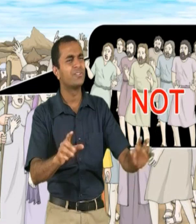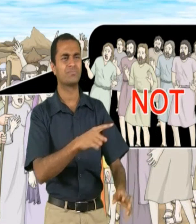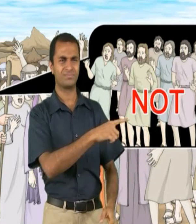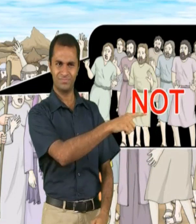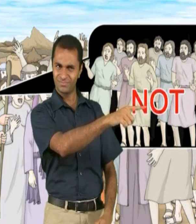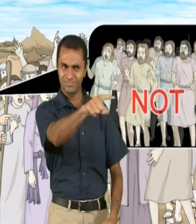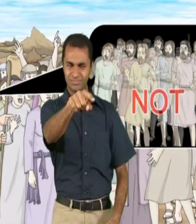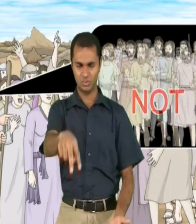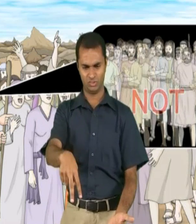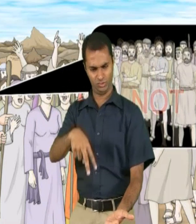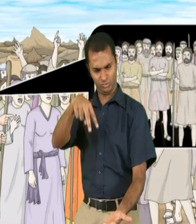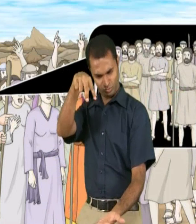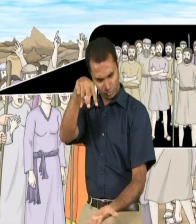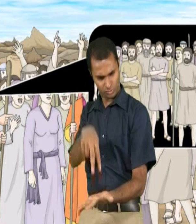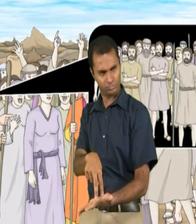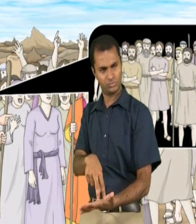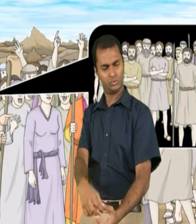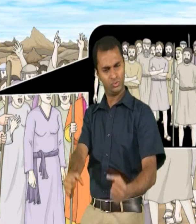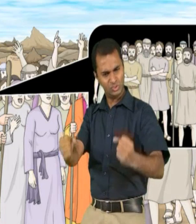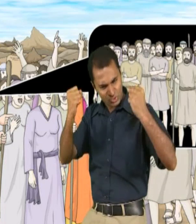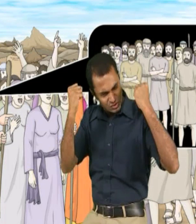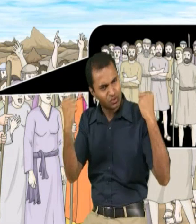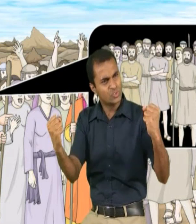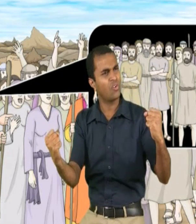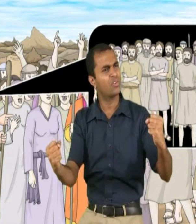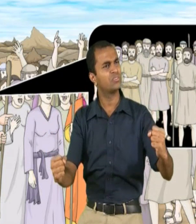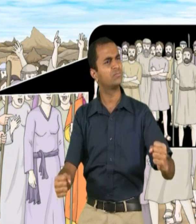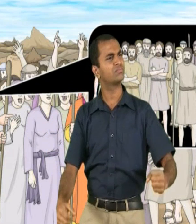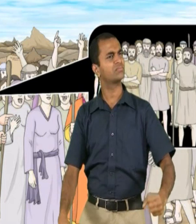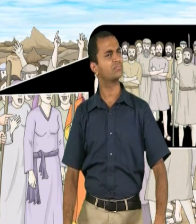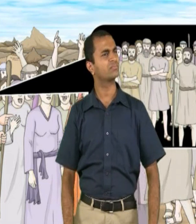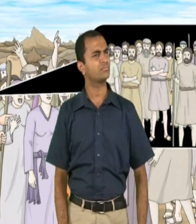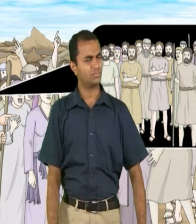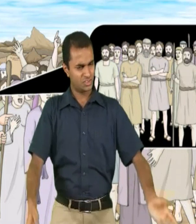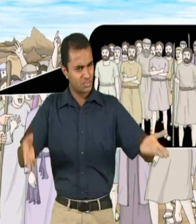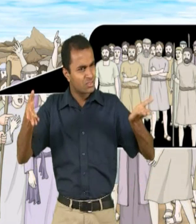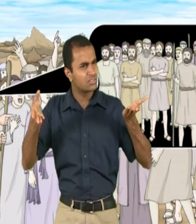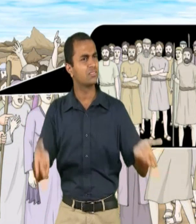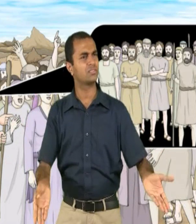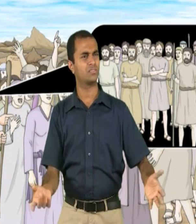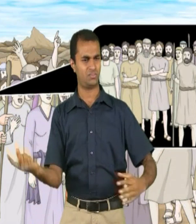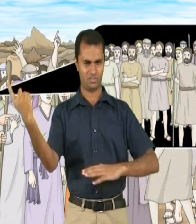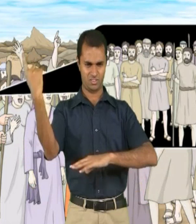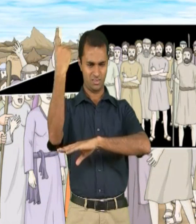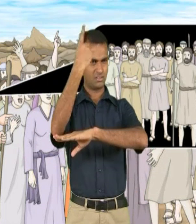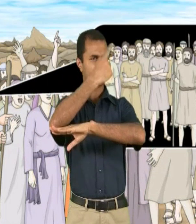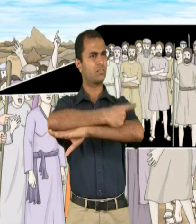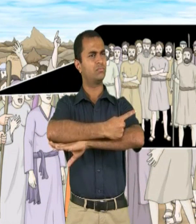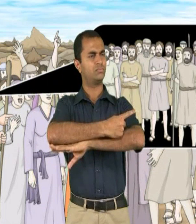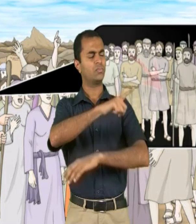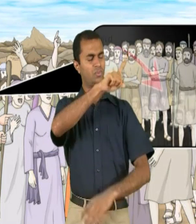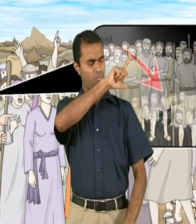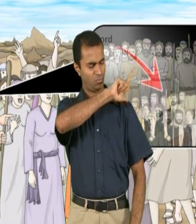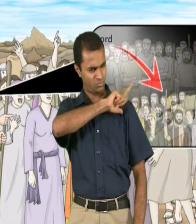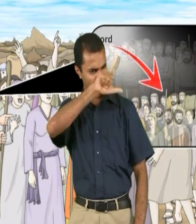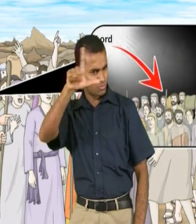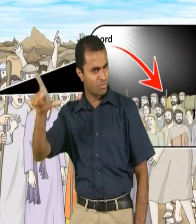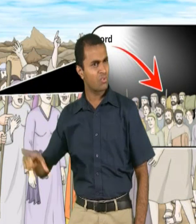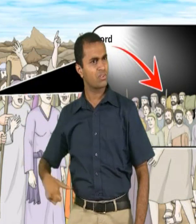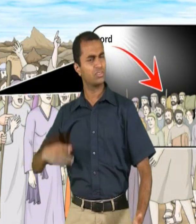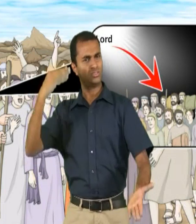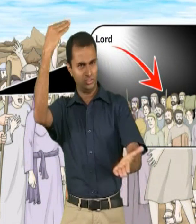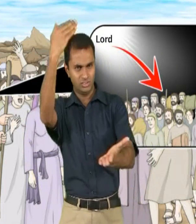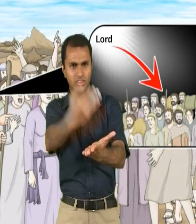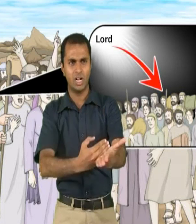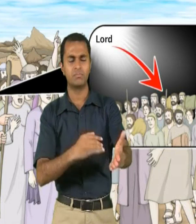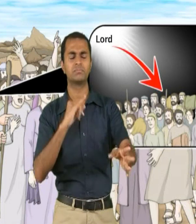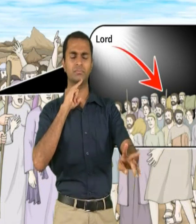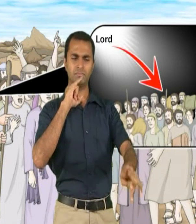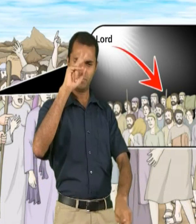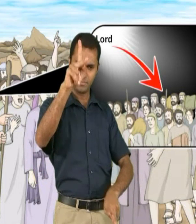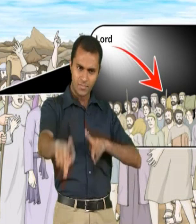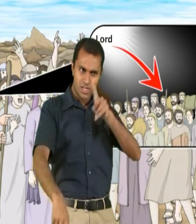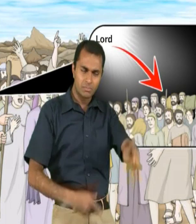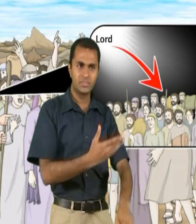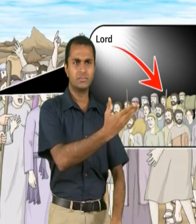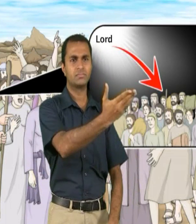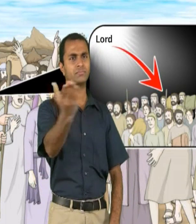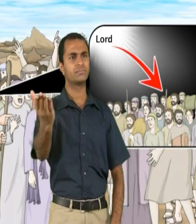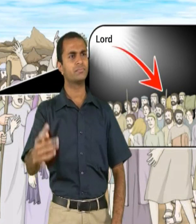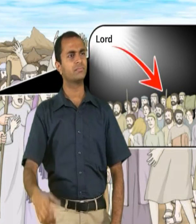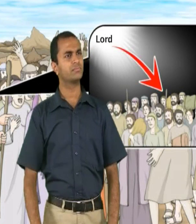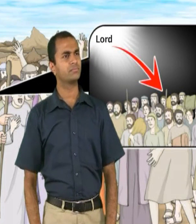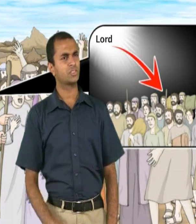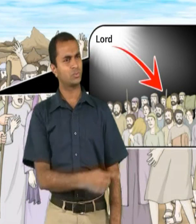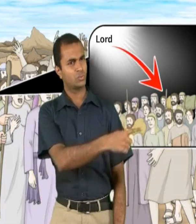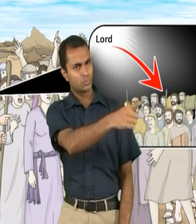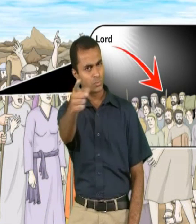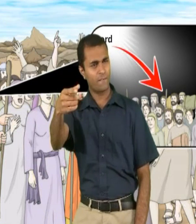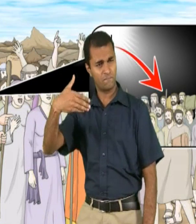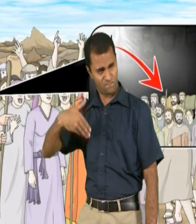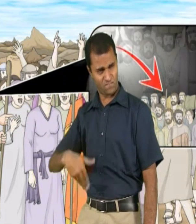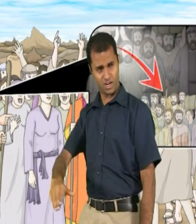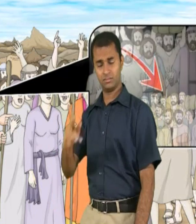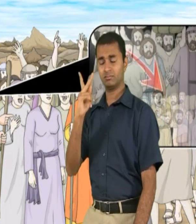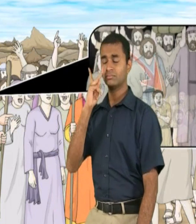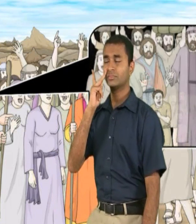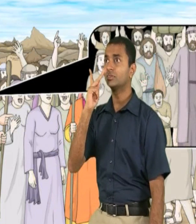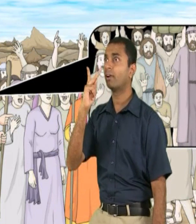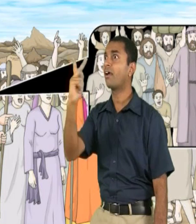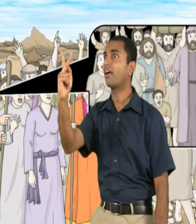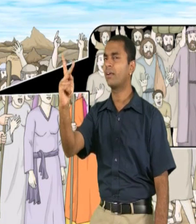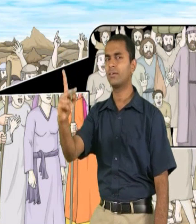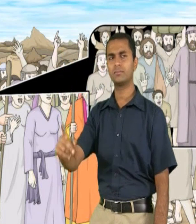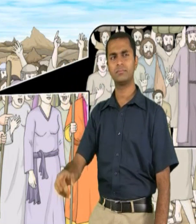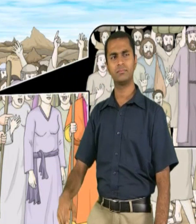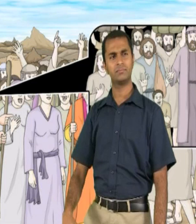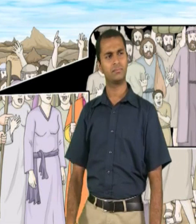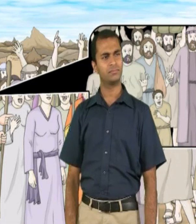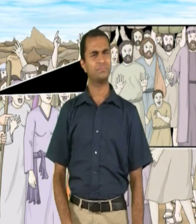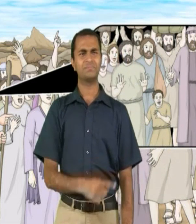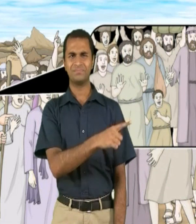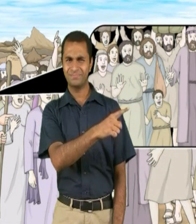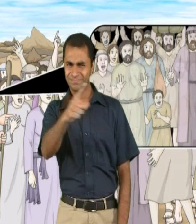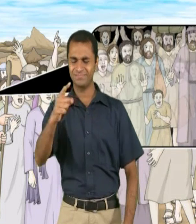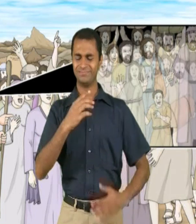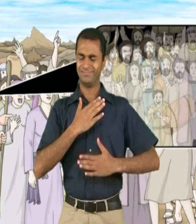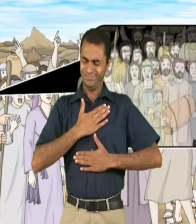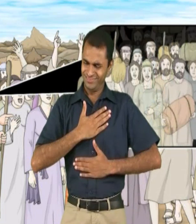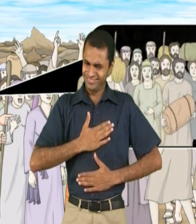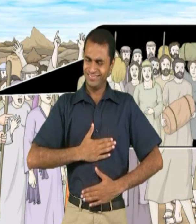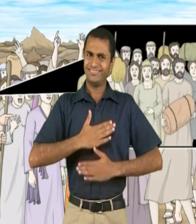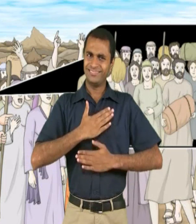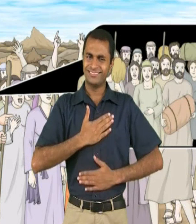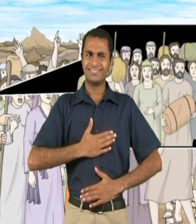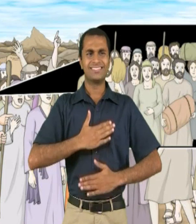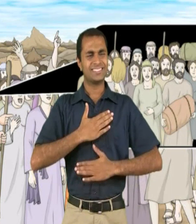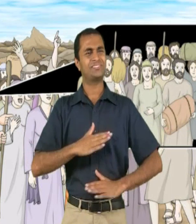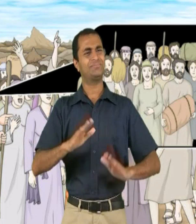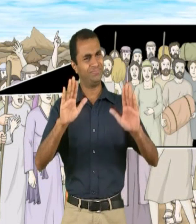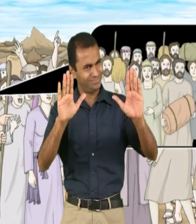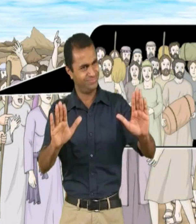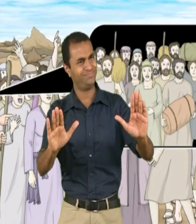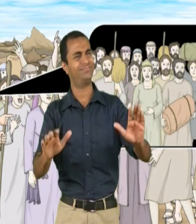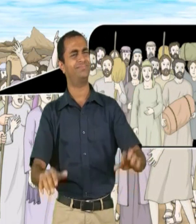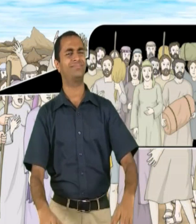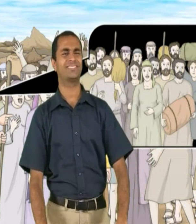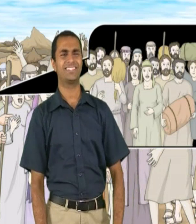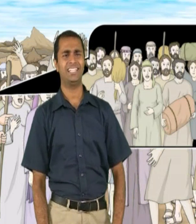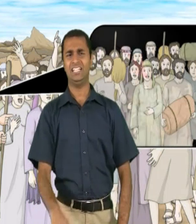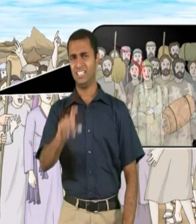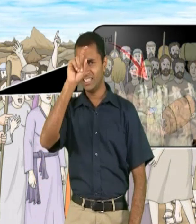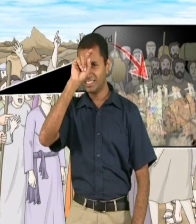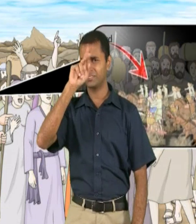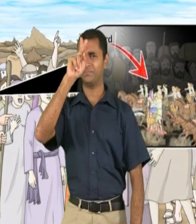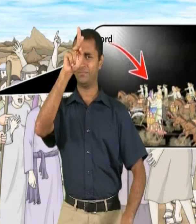Stand firm and you will see the LORD’s salvation, which He will accomplish for you today;